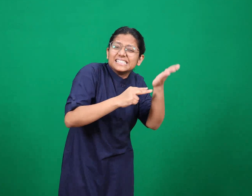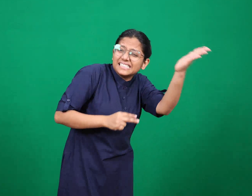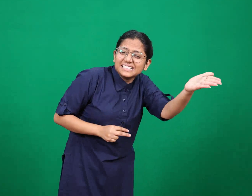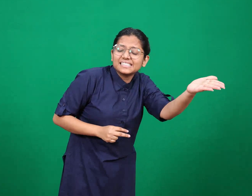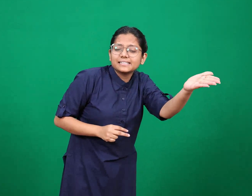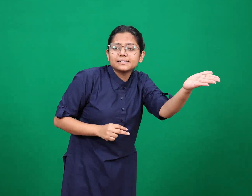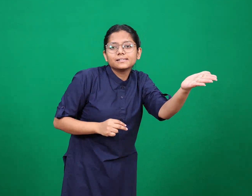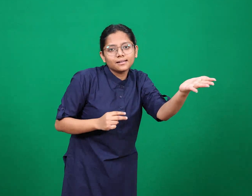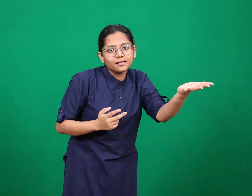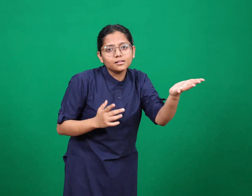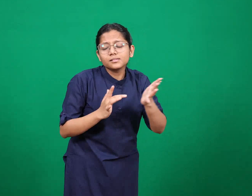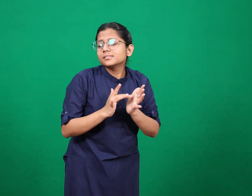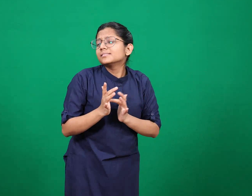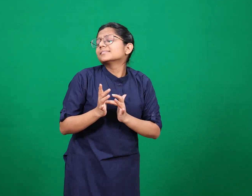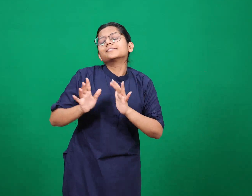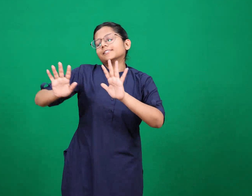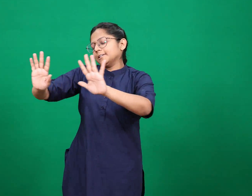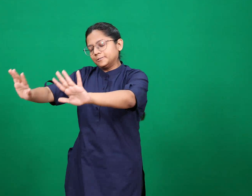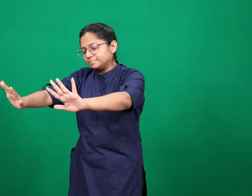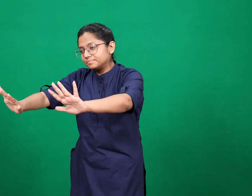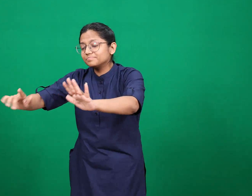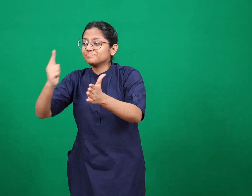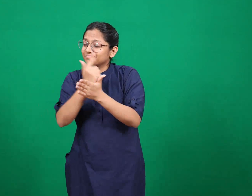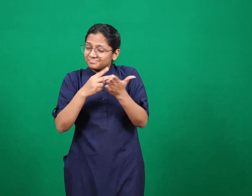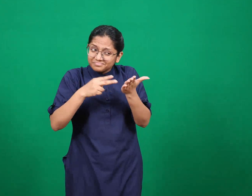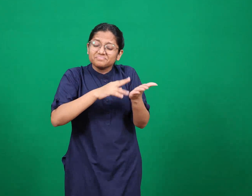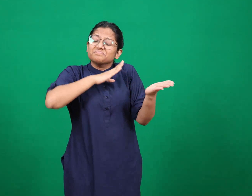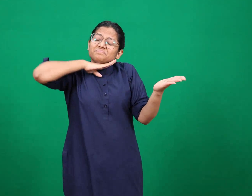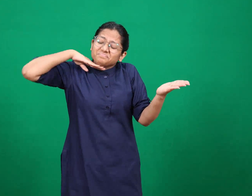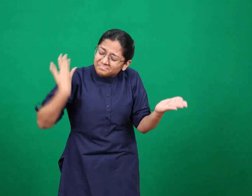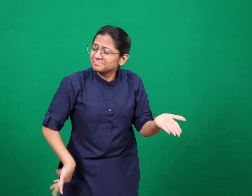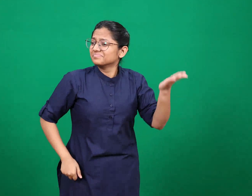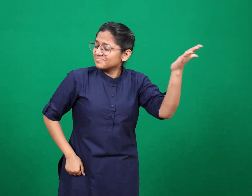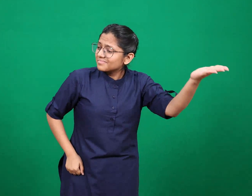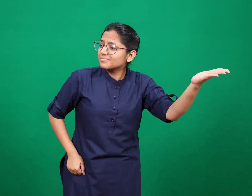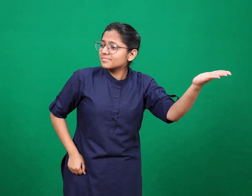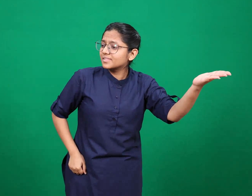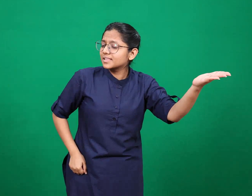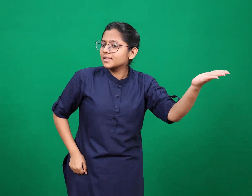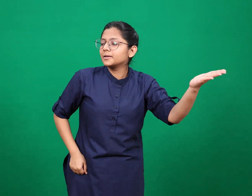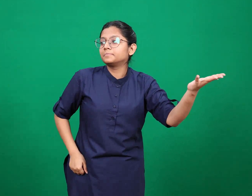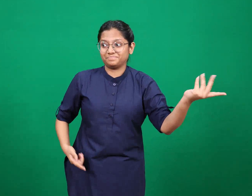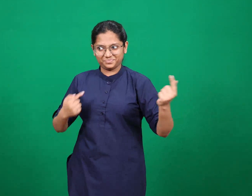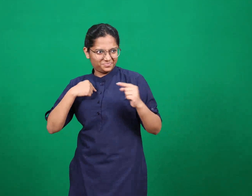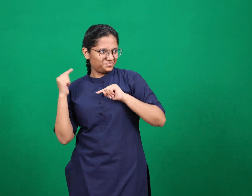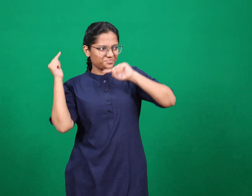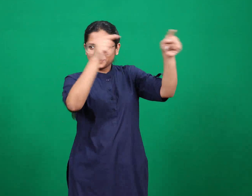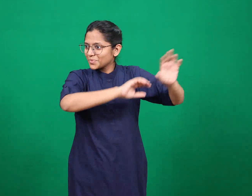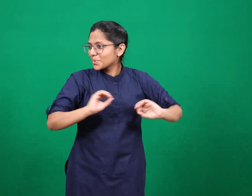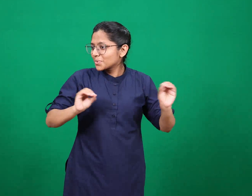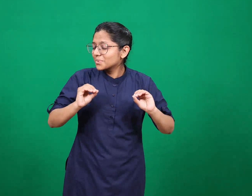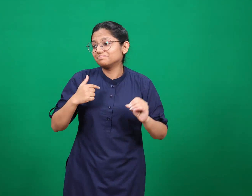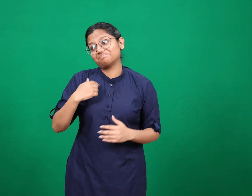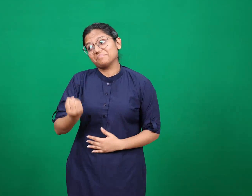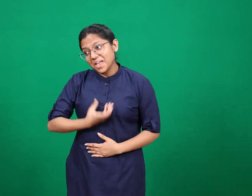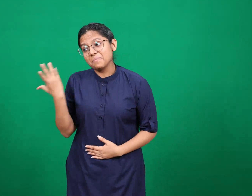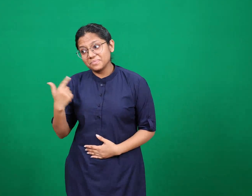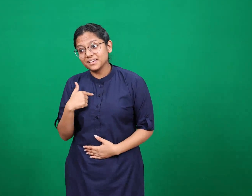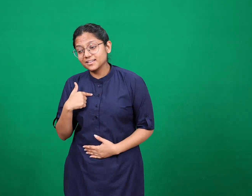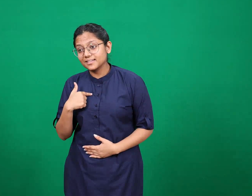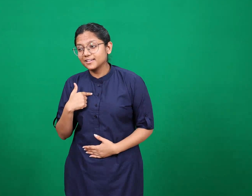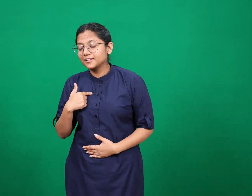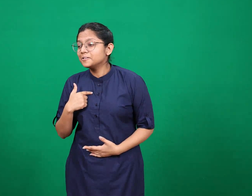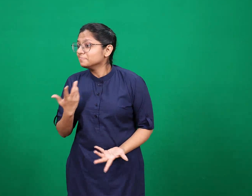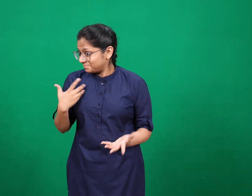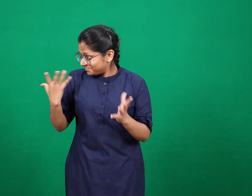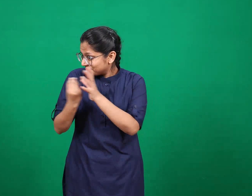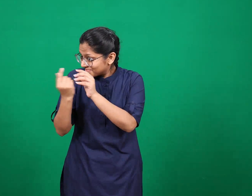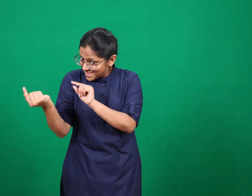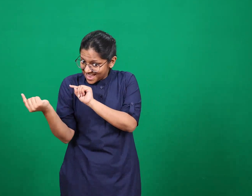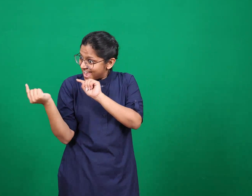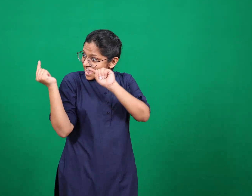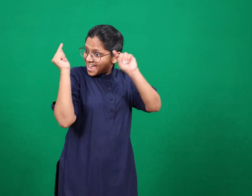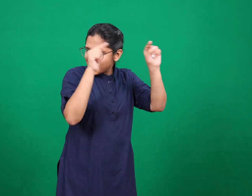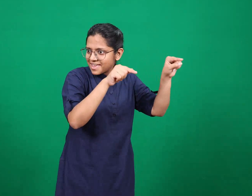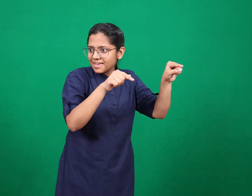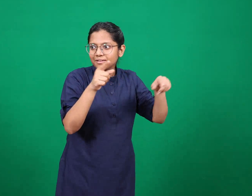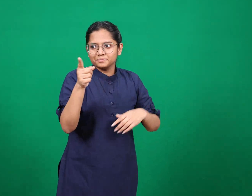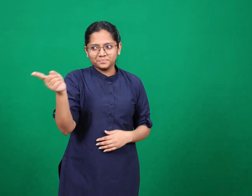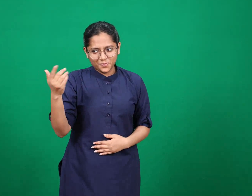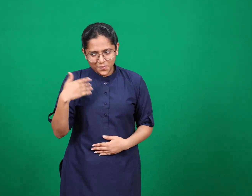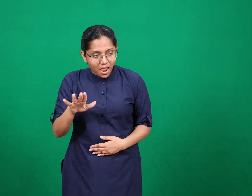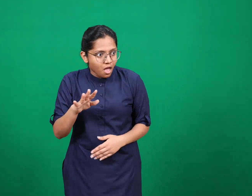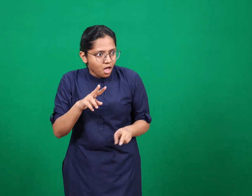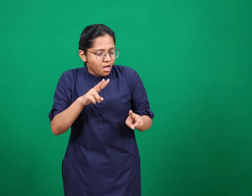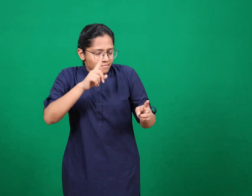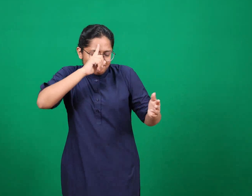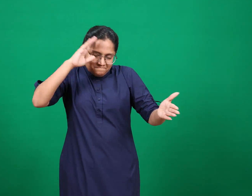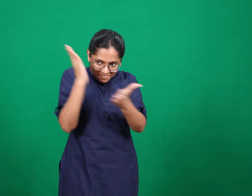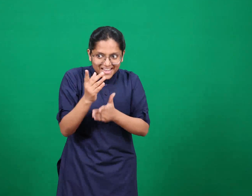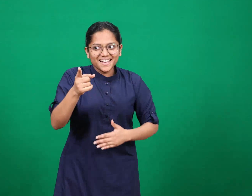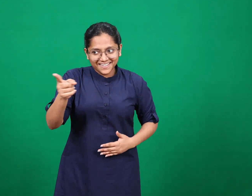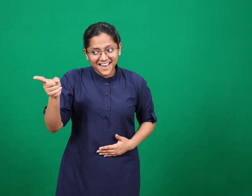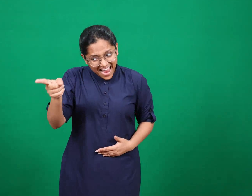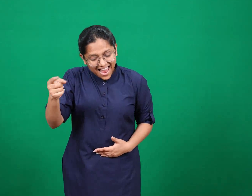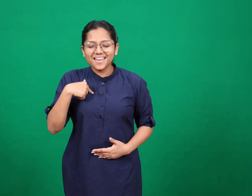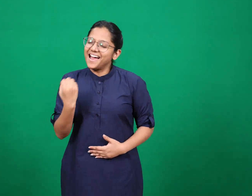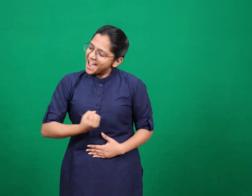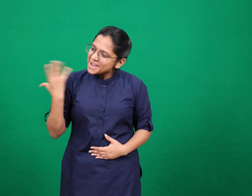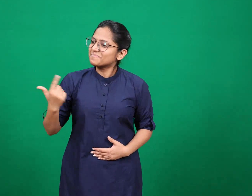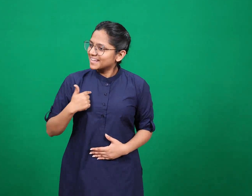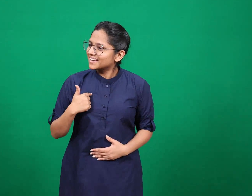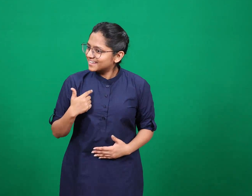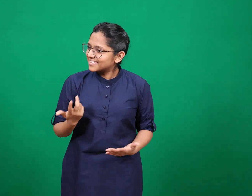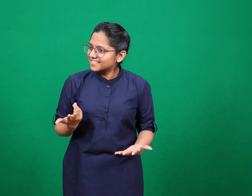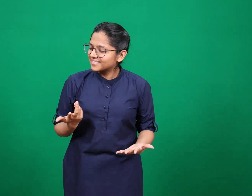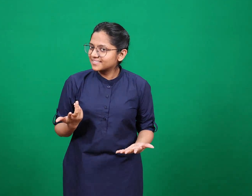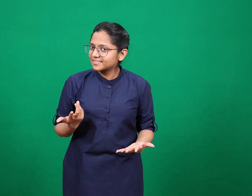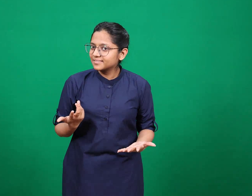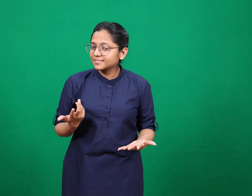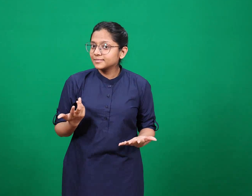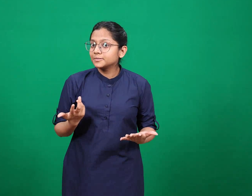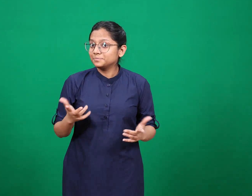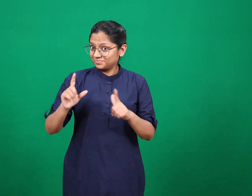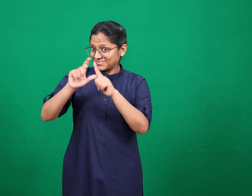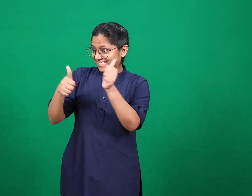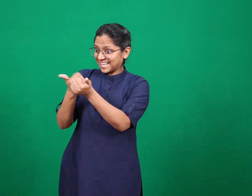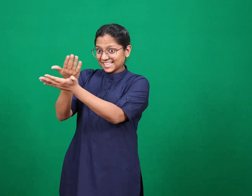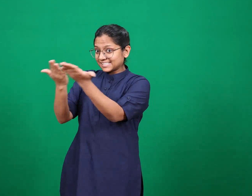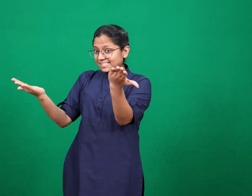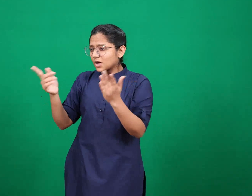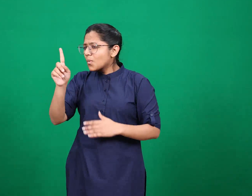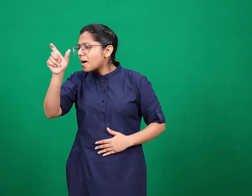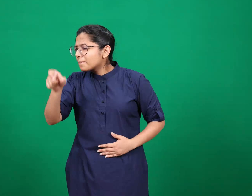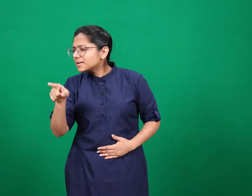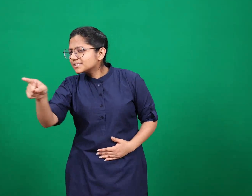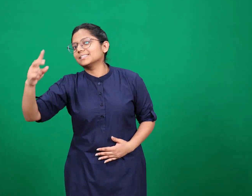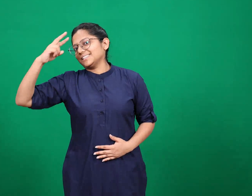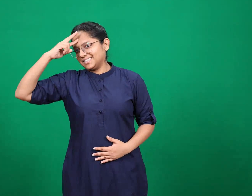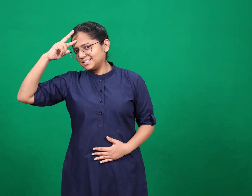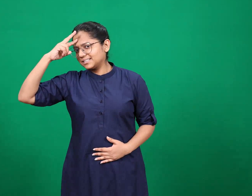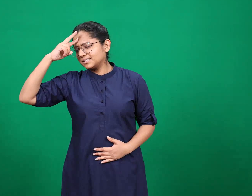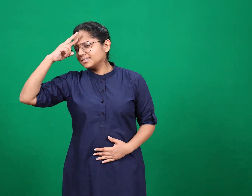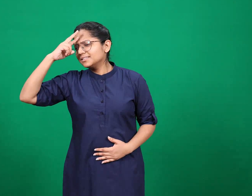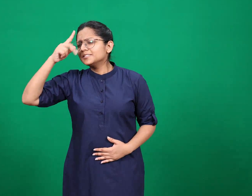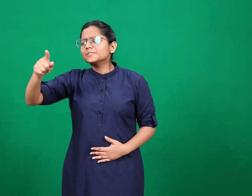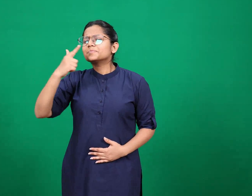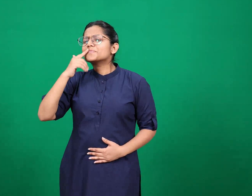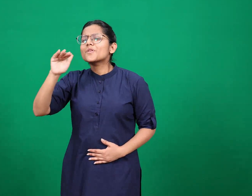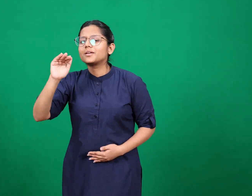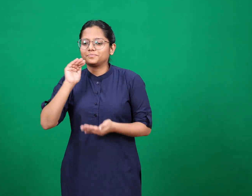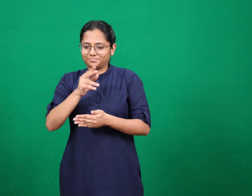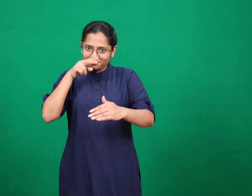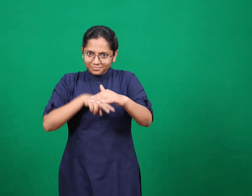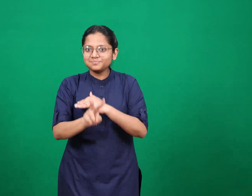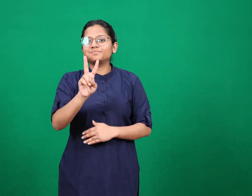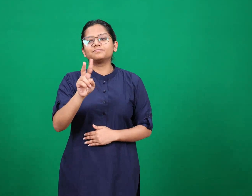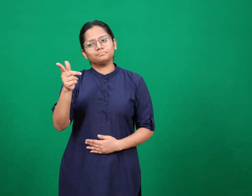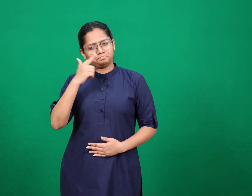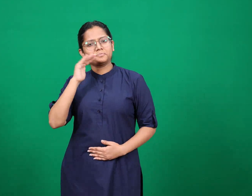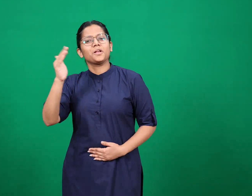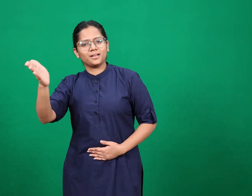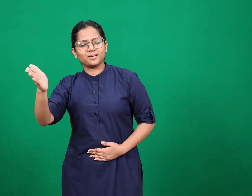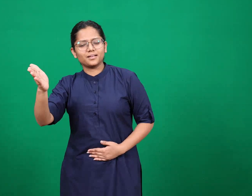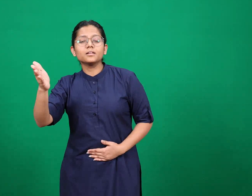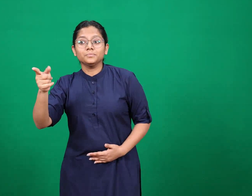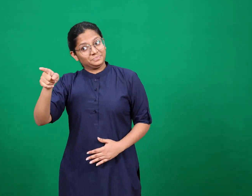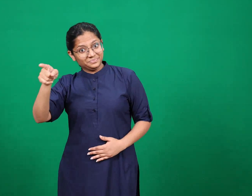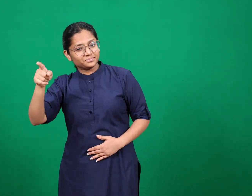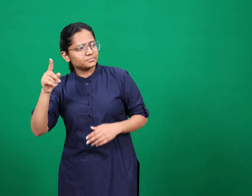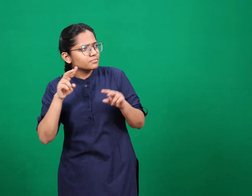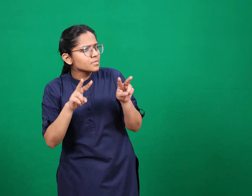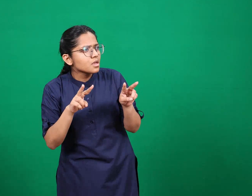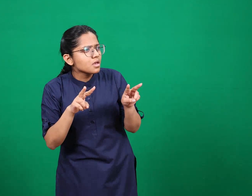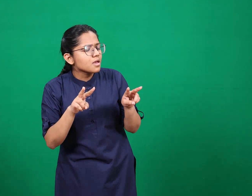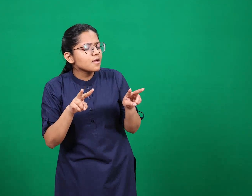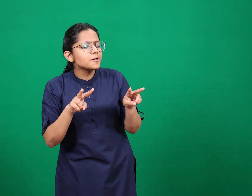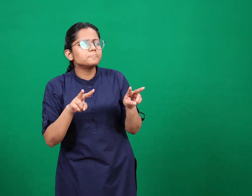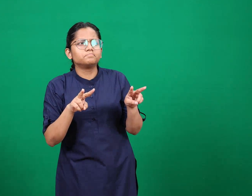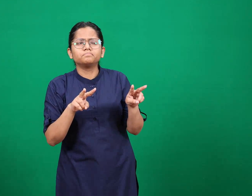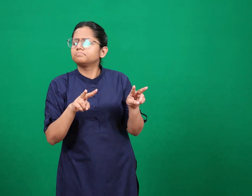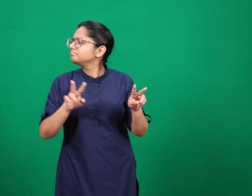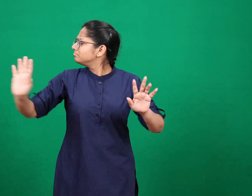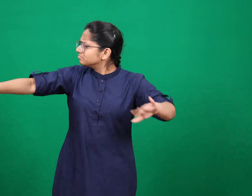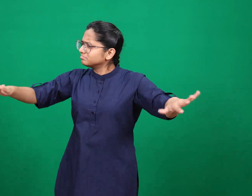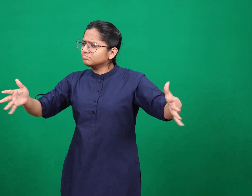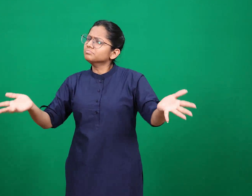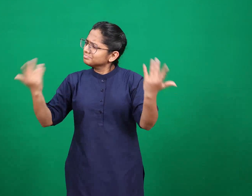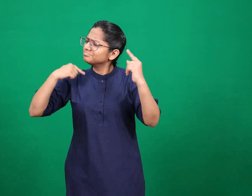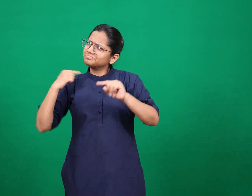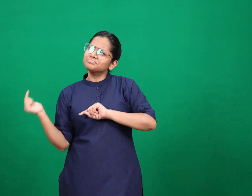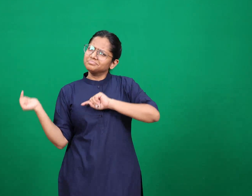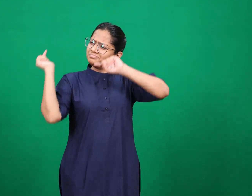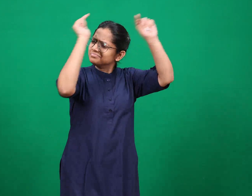So Jesus told them plainly, "Lazarus is dead, and for your sake I am glad I was not there, so that you may believe. But let us go to him."